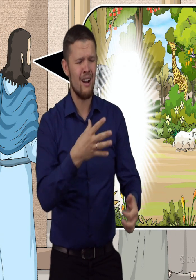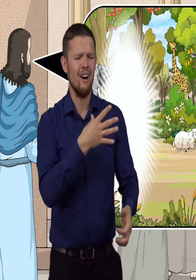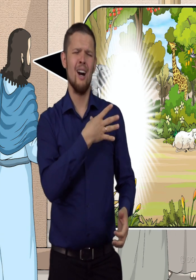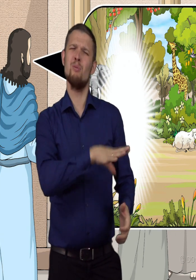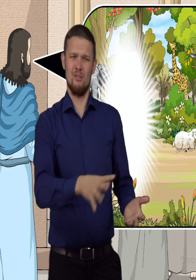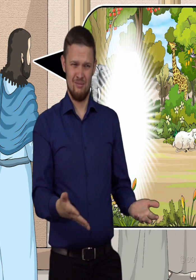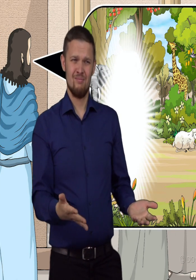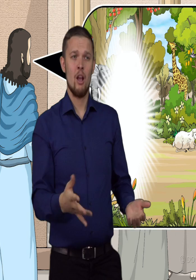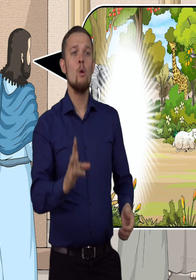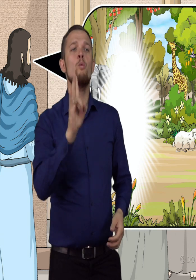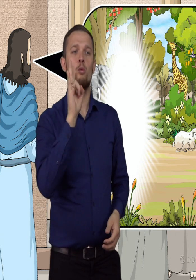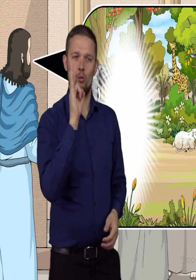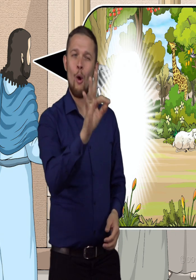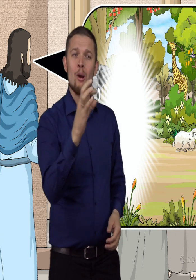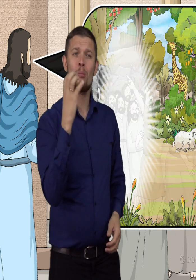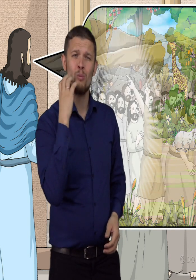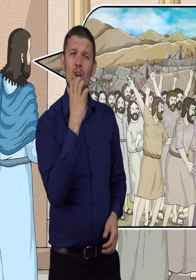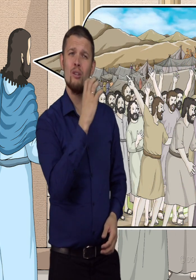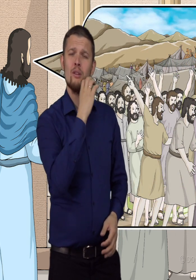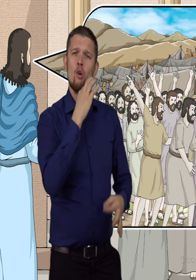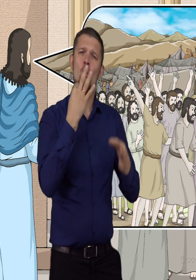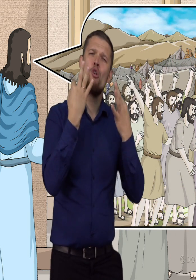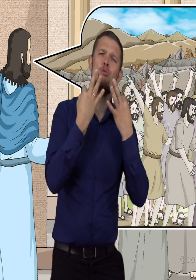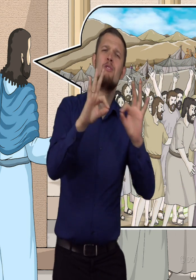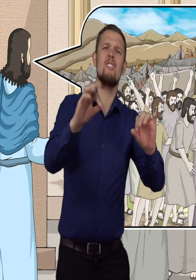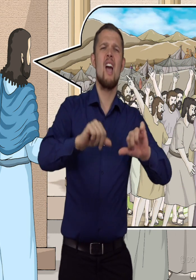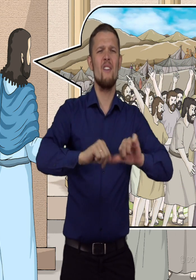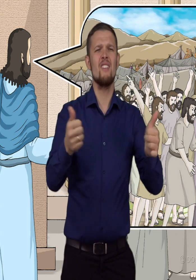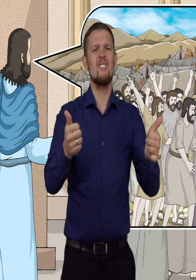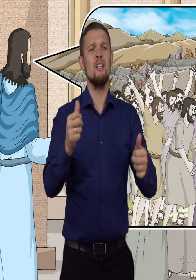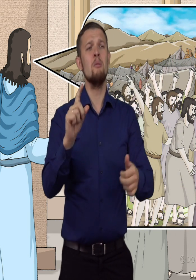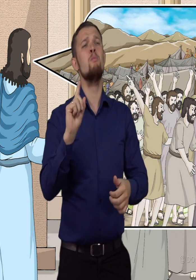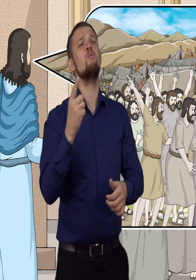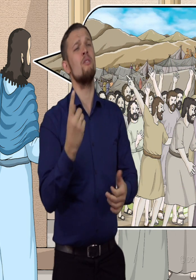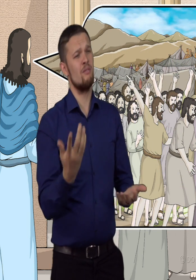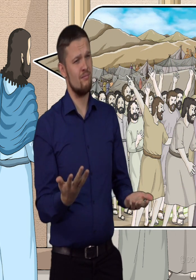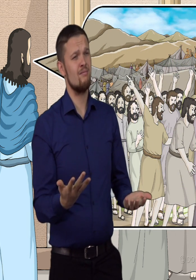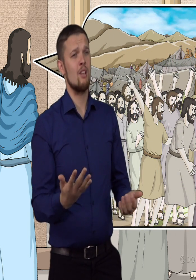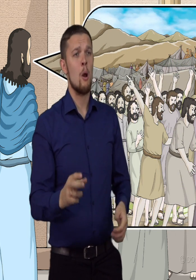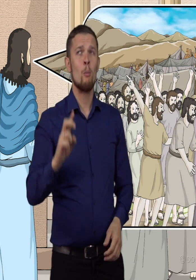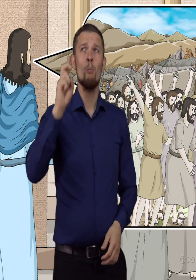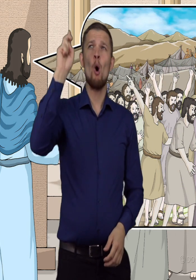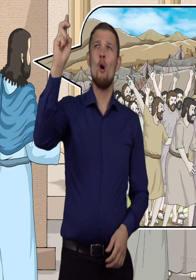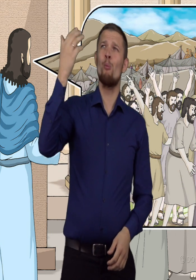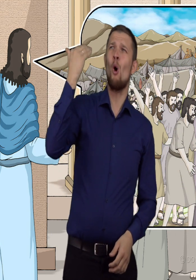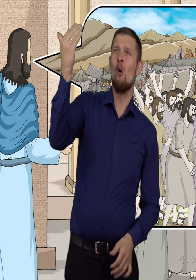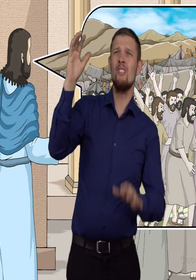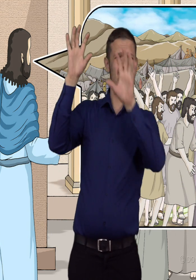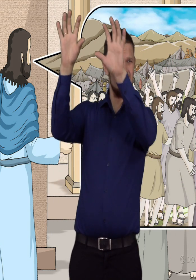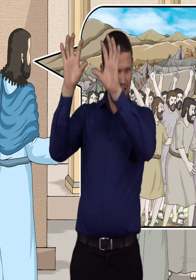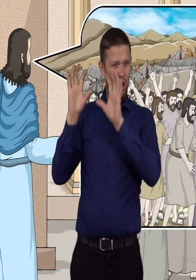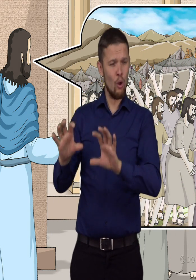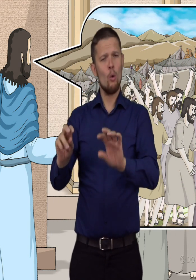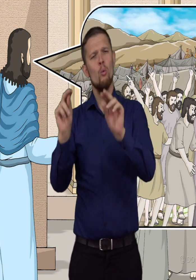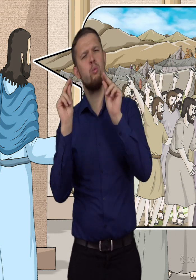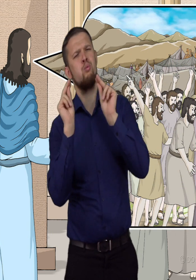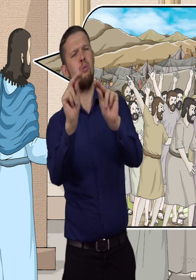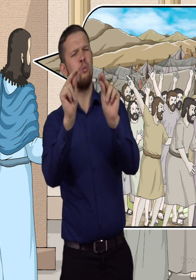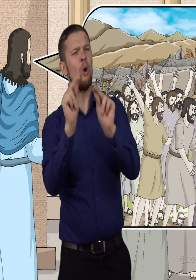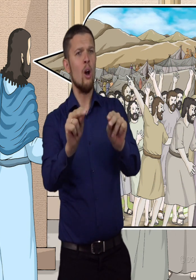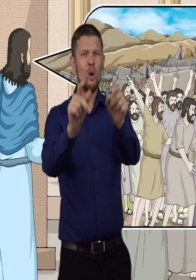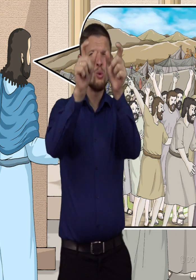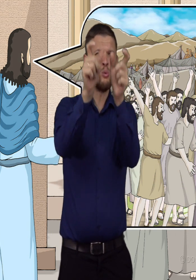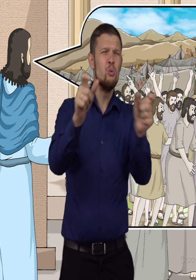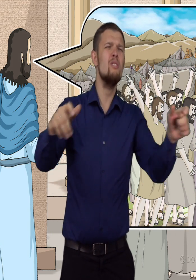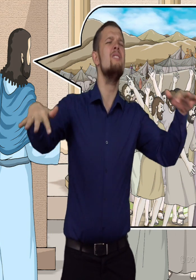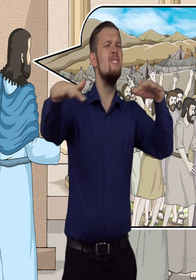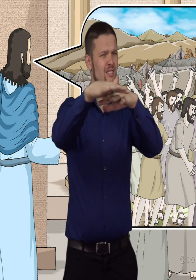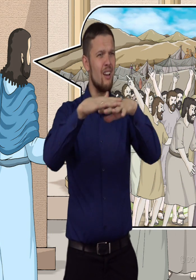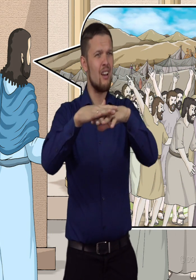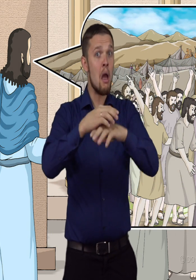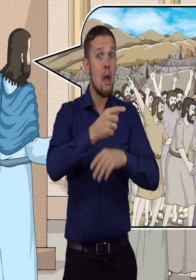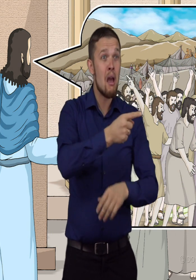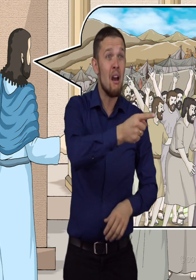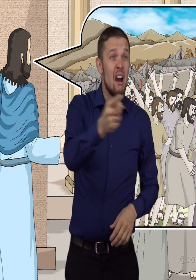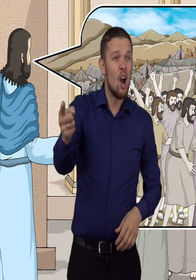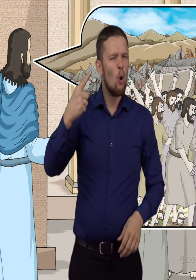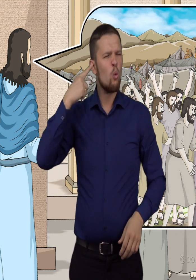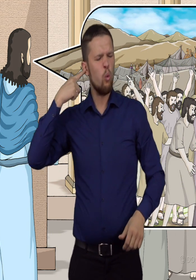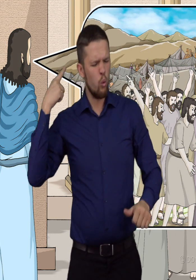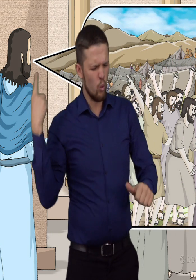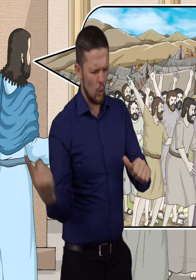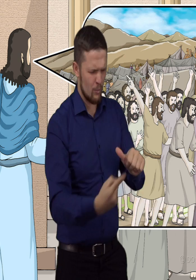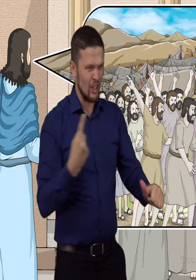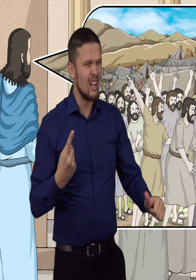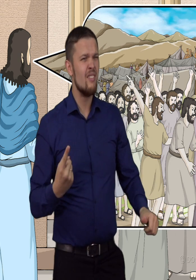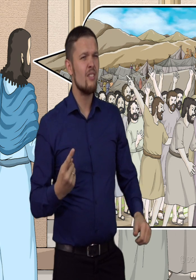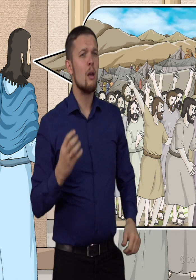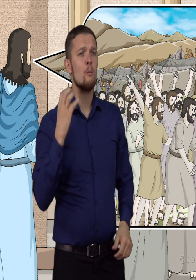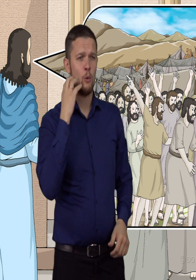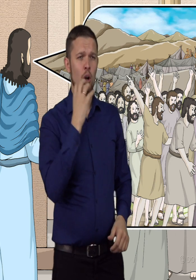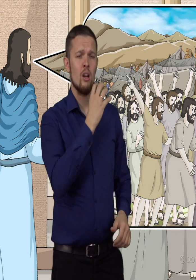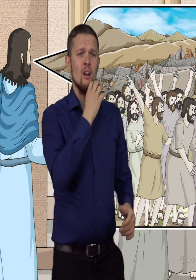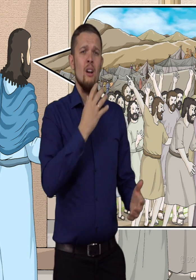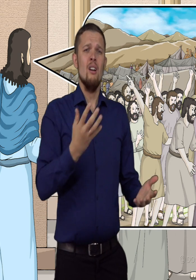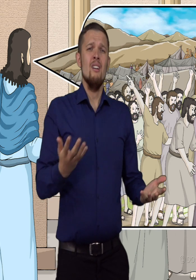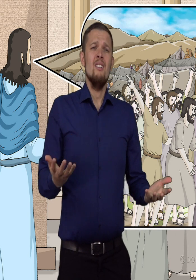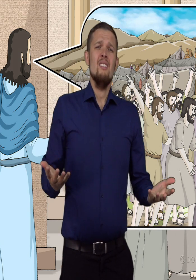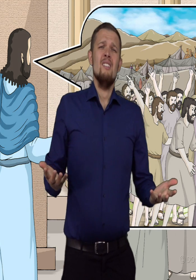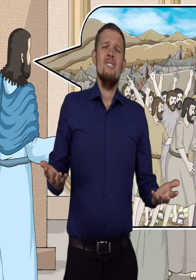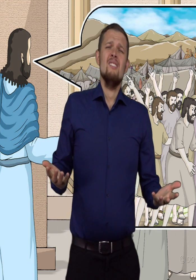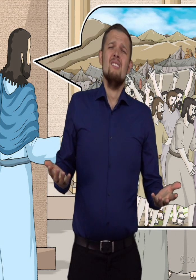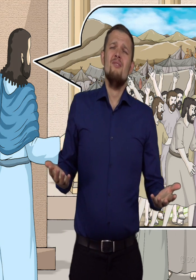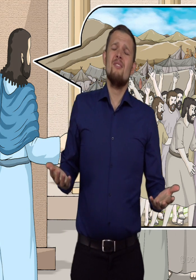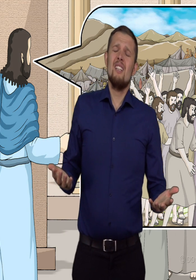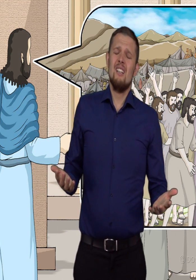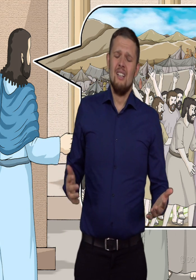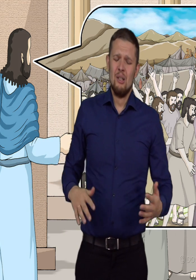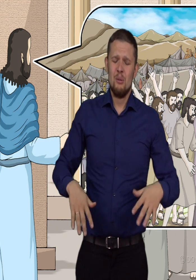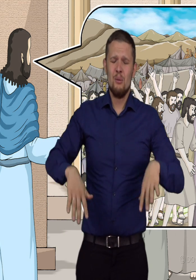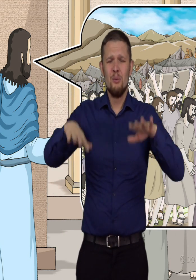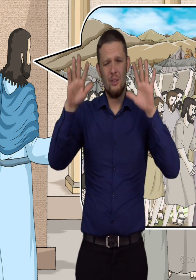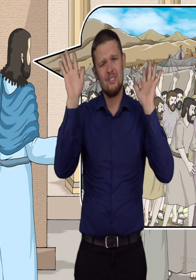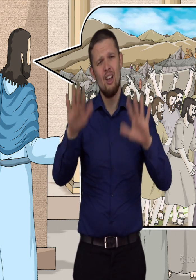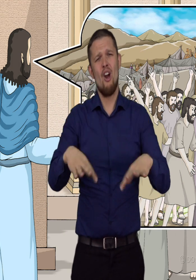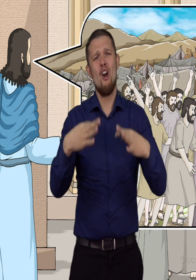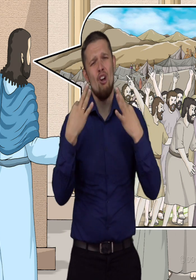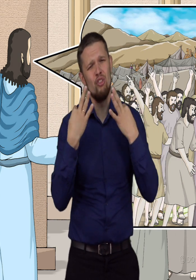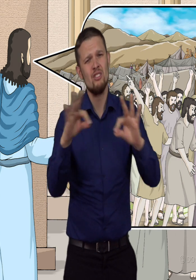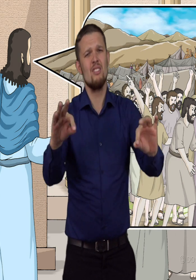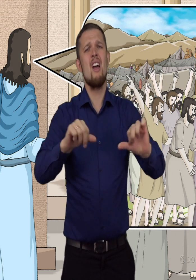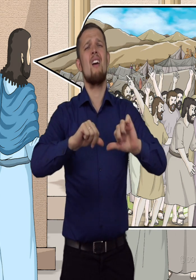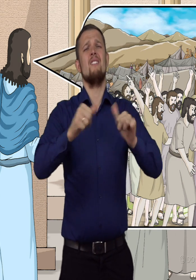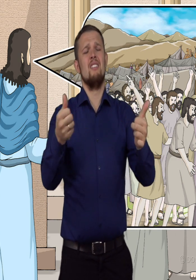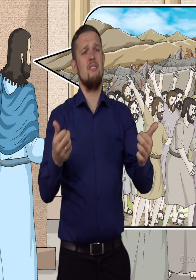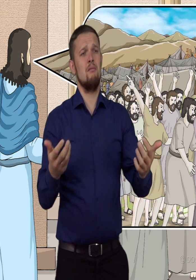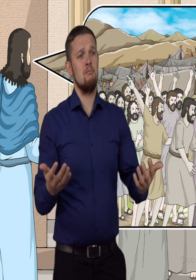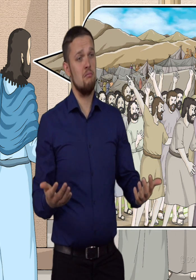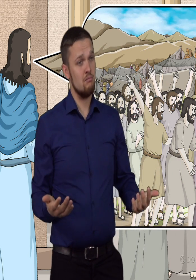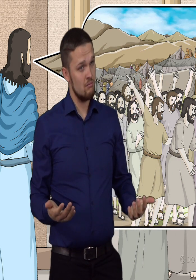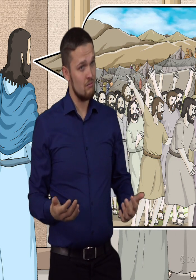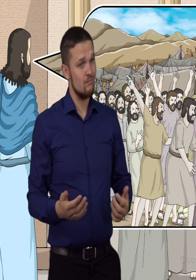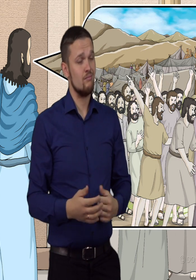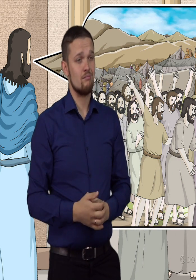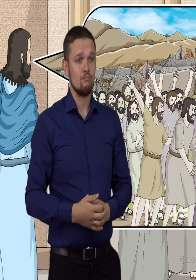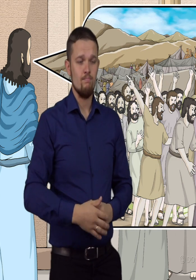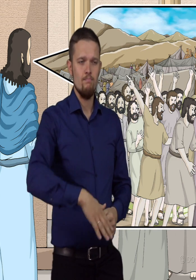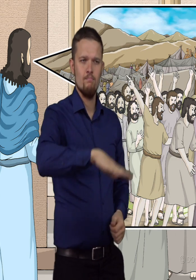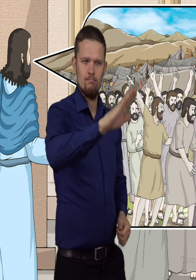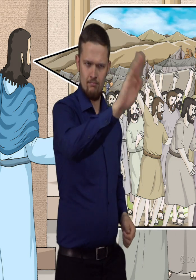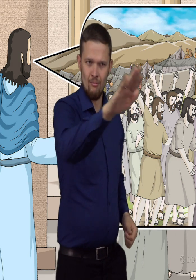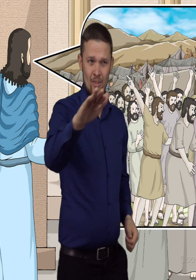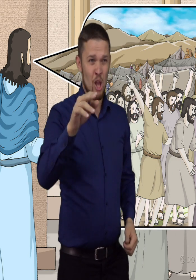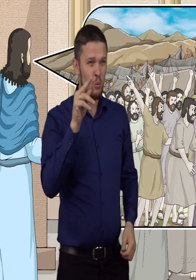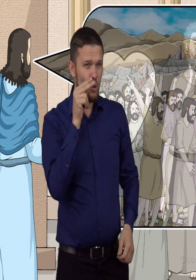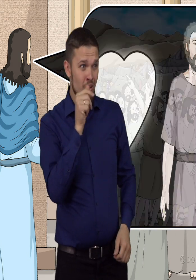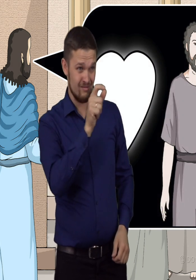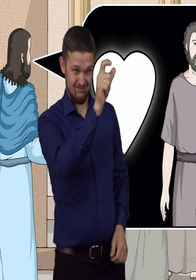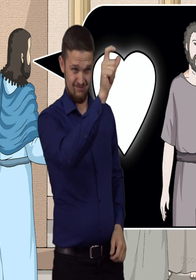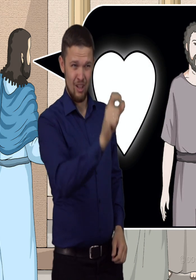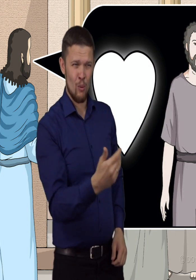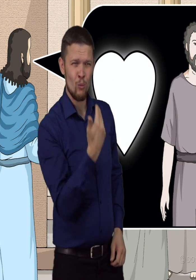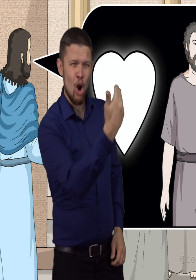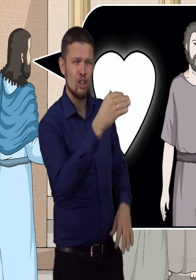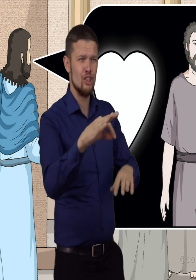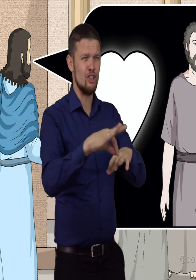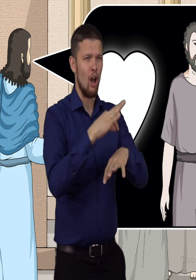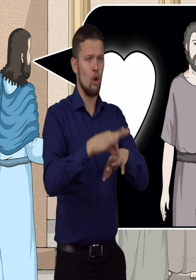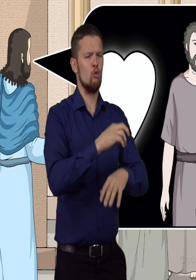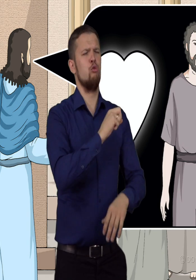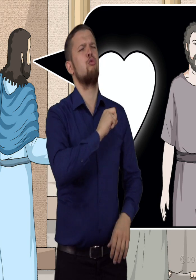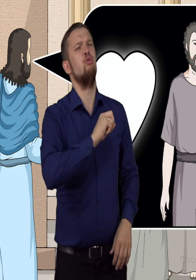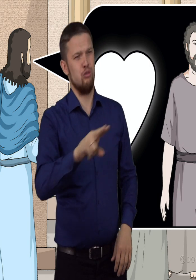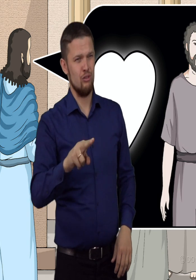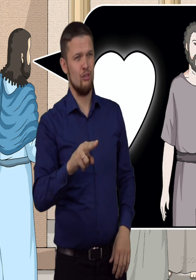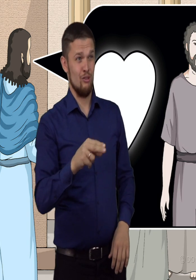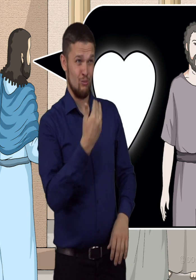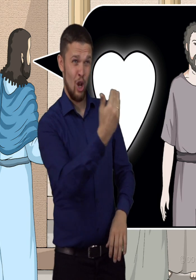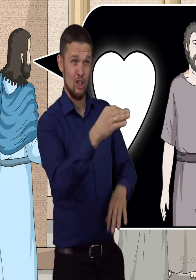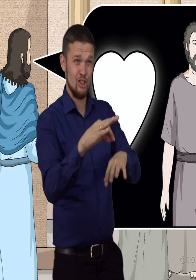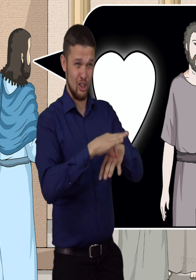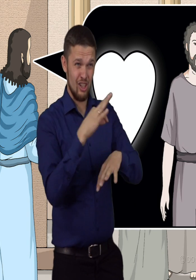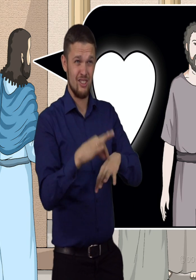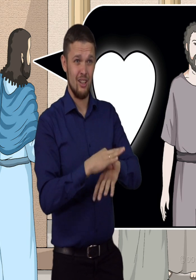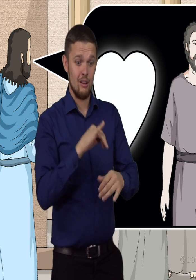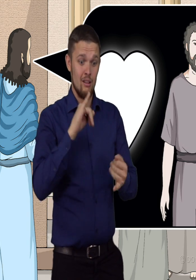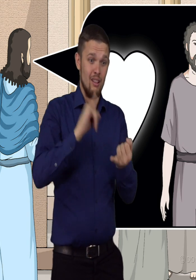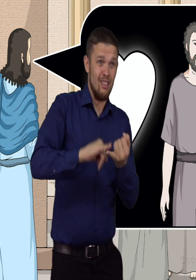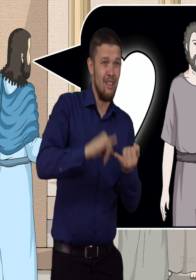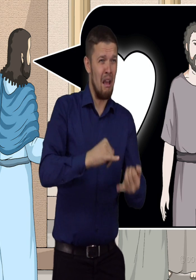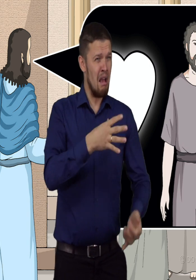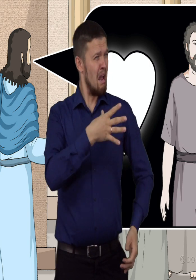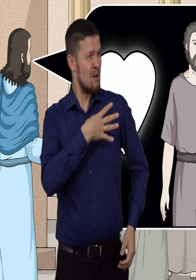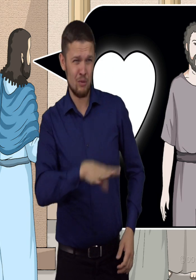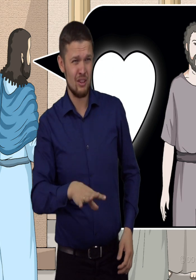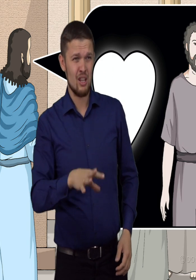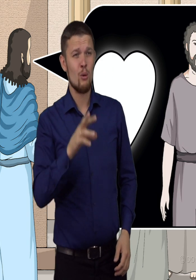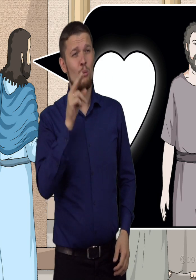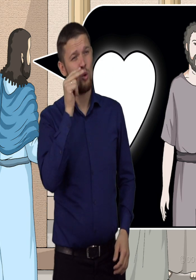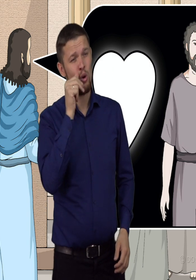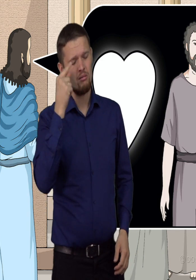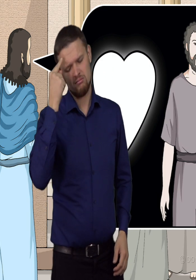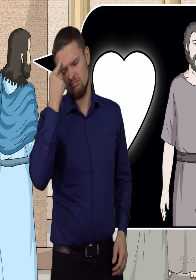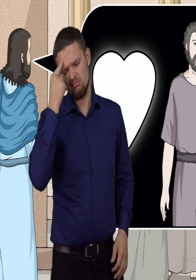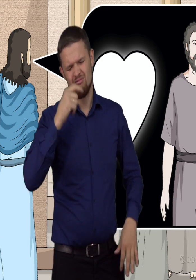Jesus replied, “Moses permitted you to divorce your wives because of your hardness of heart; but it was not this way from the beginning.